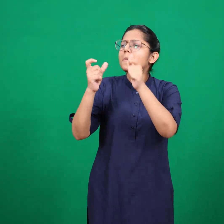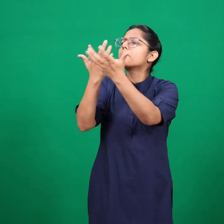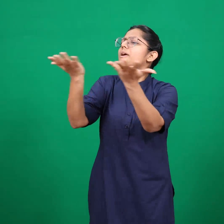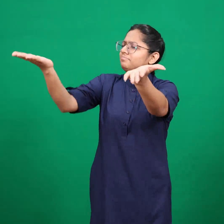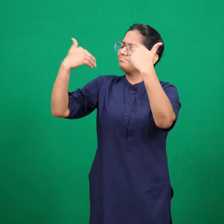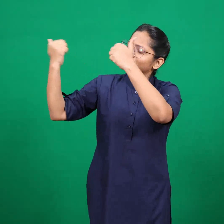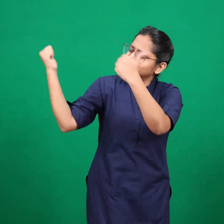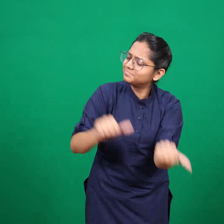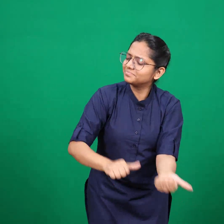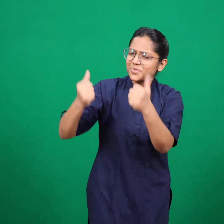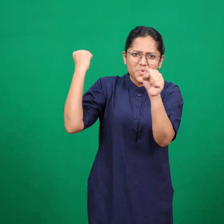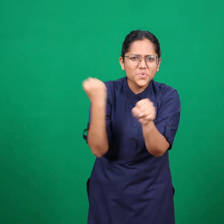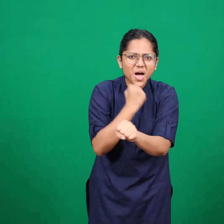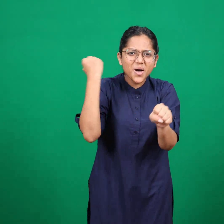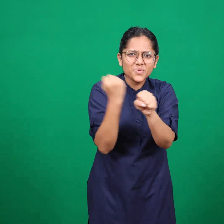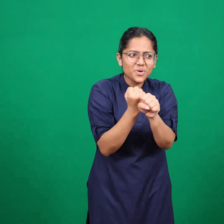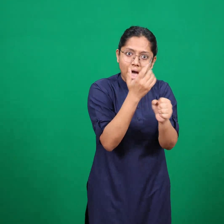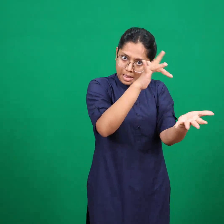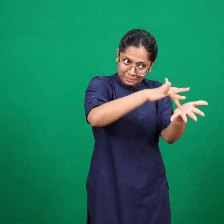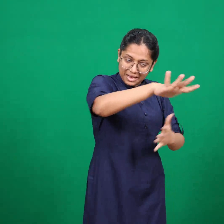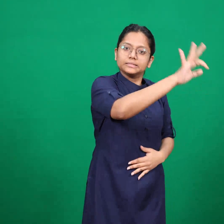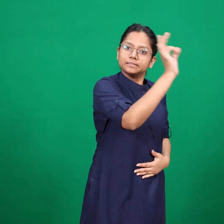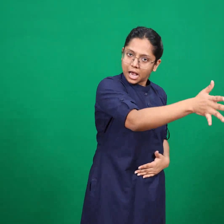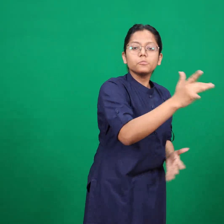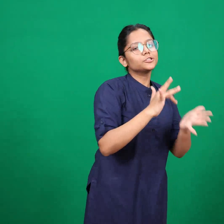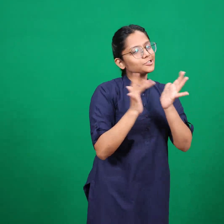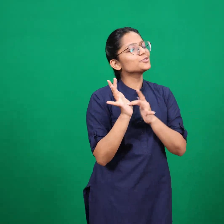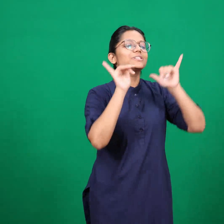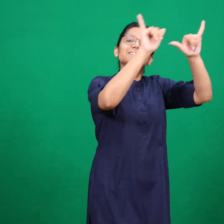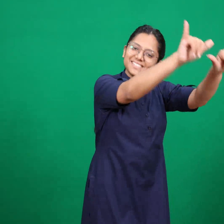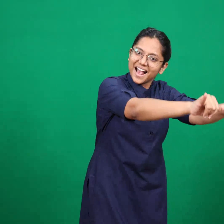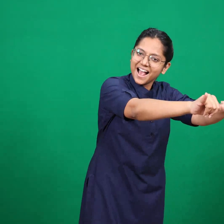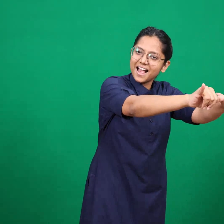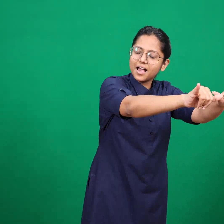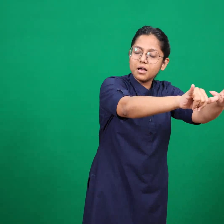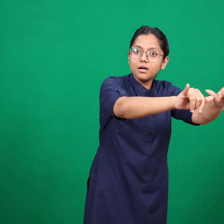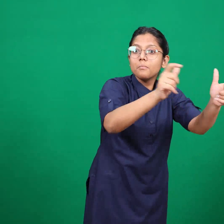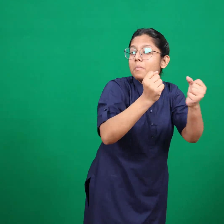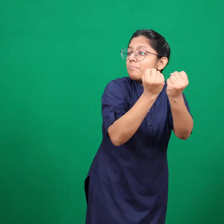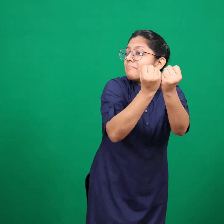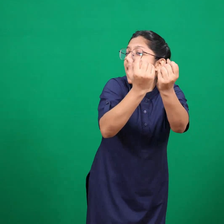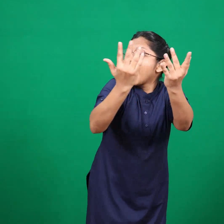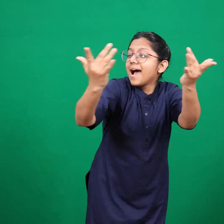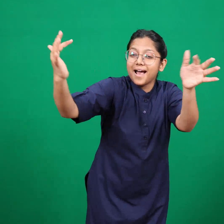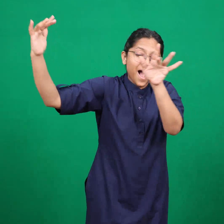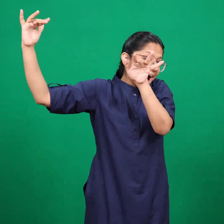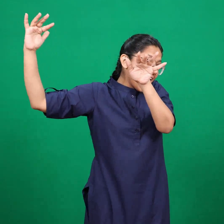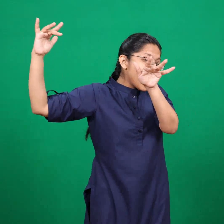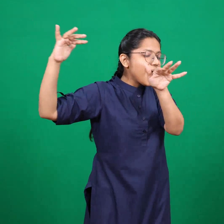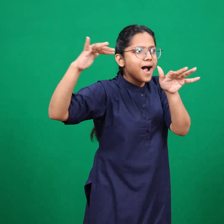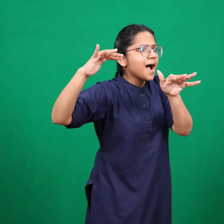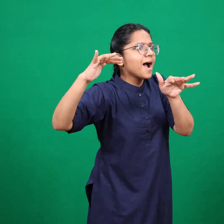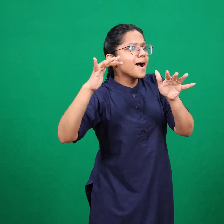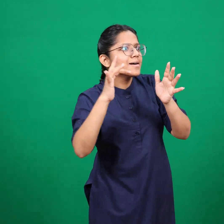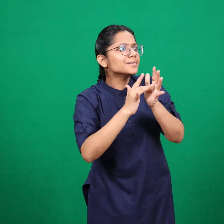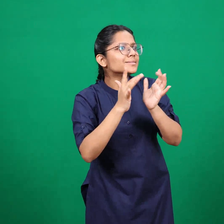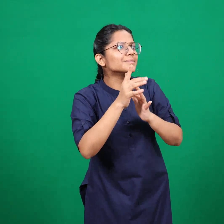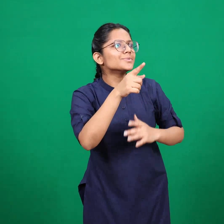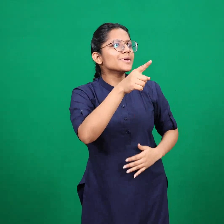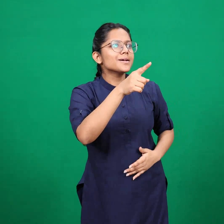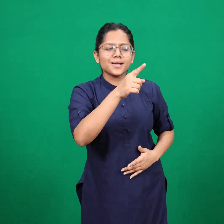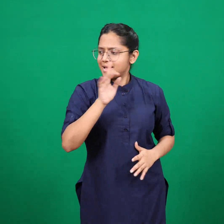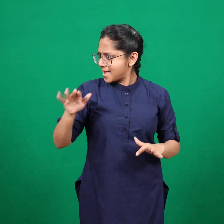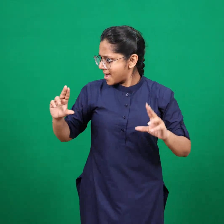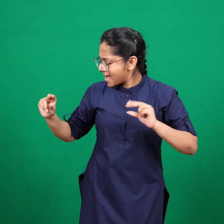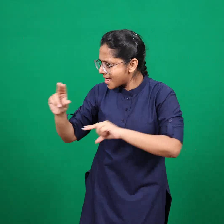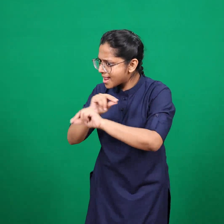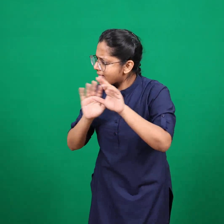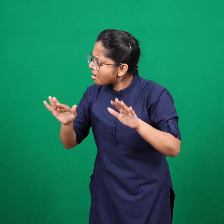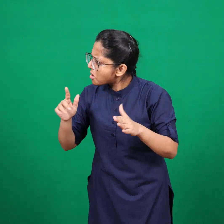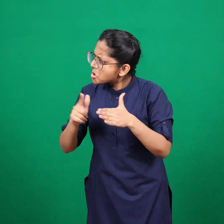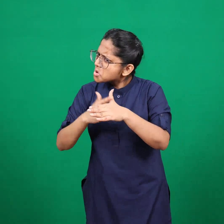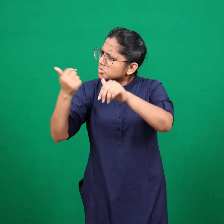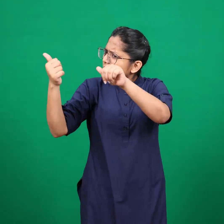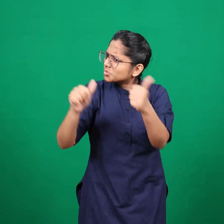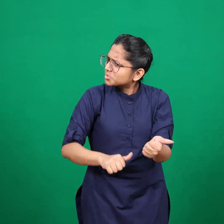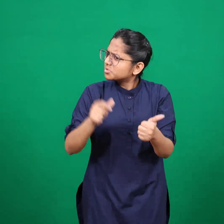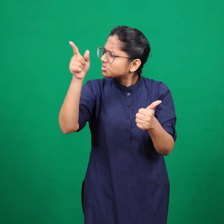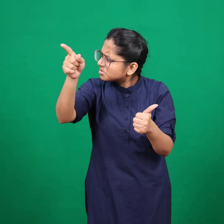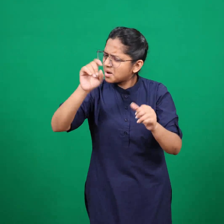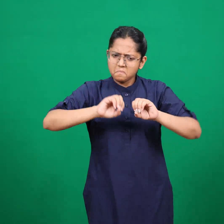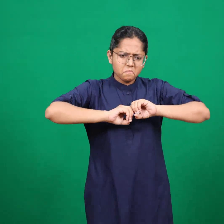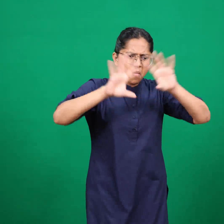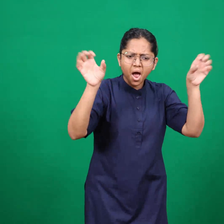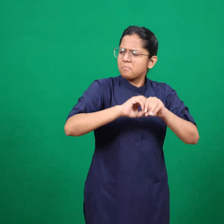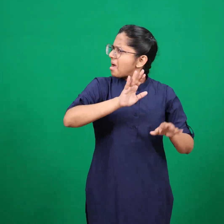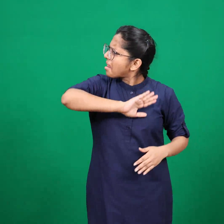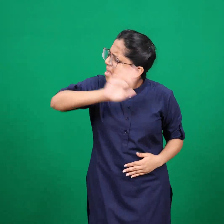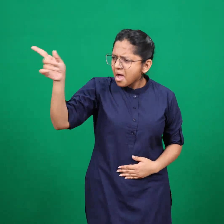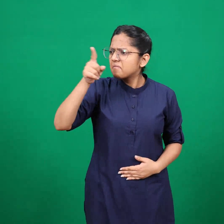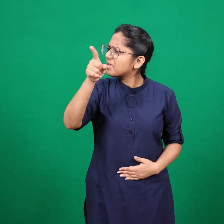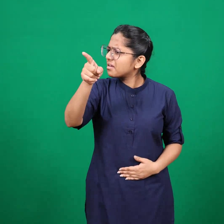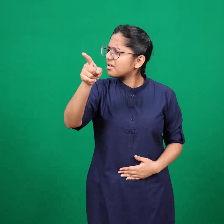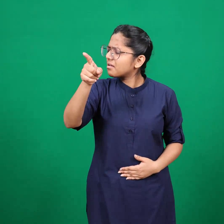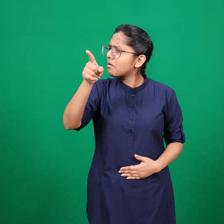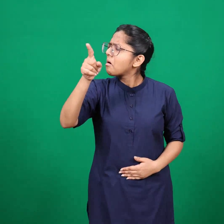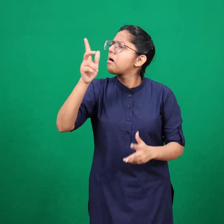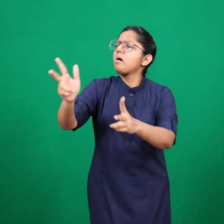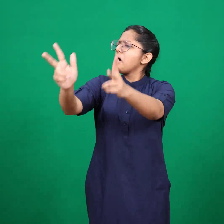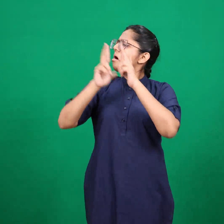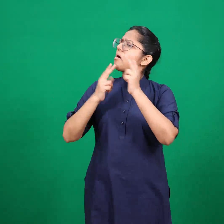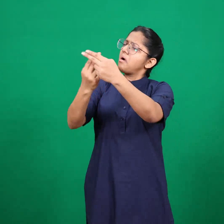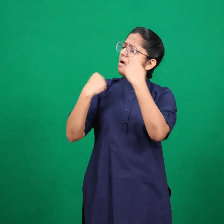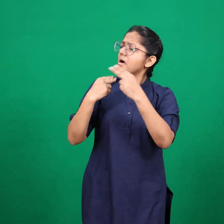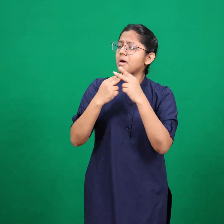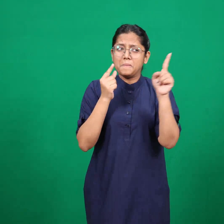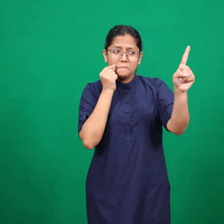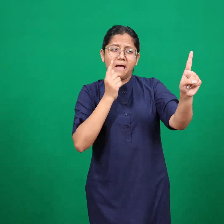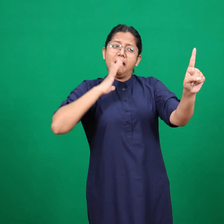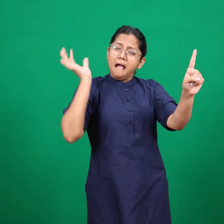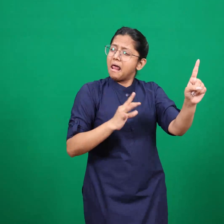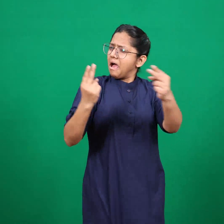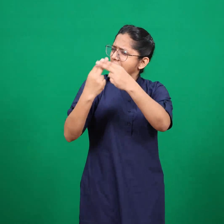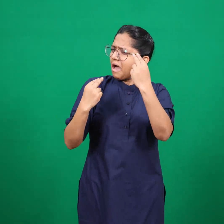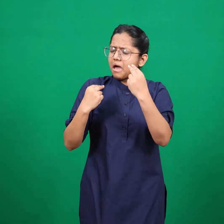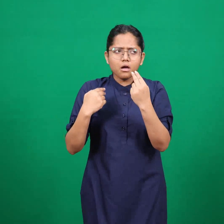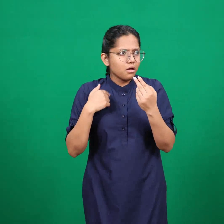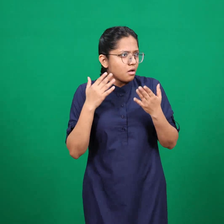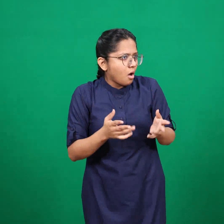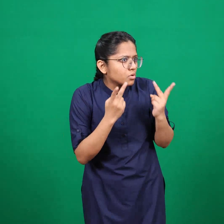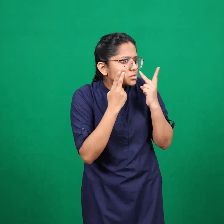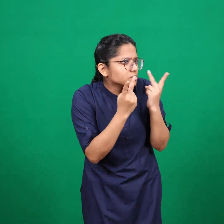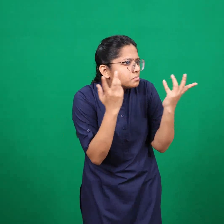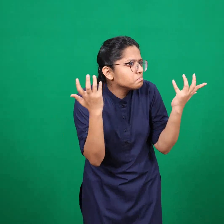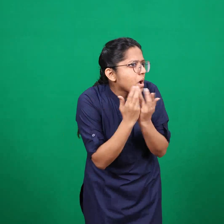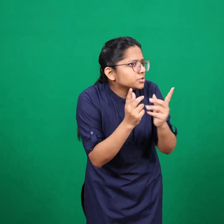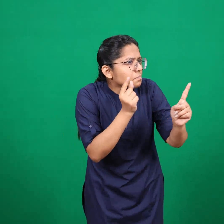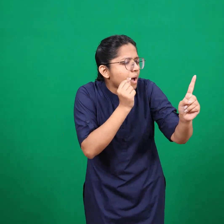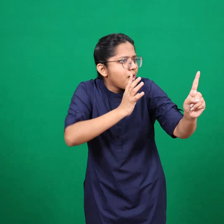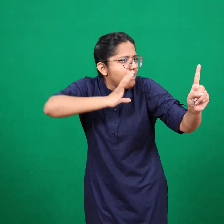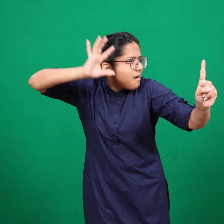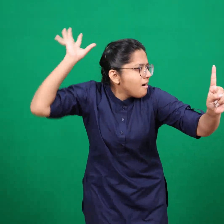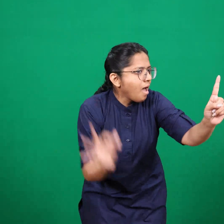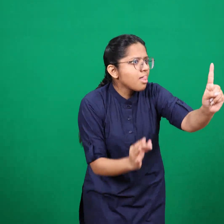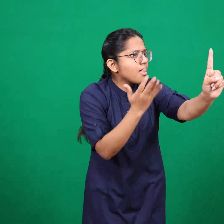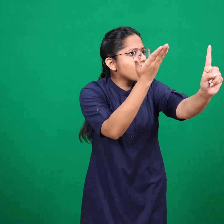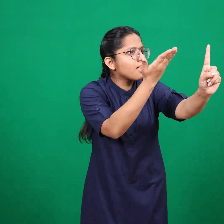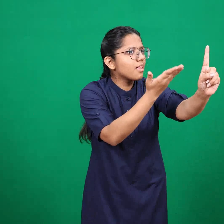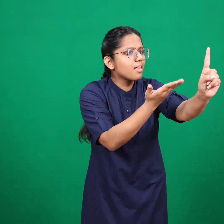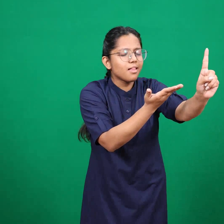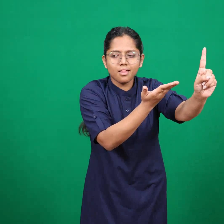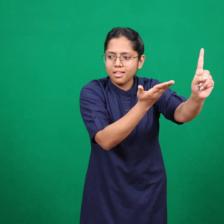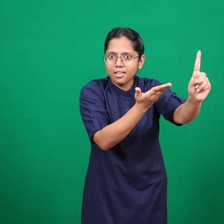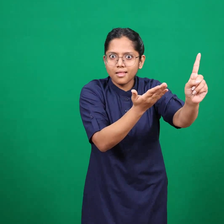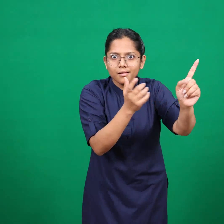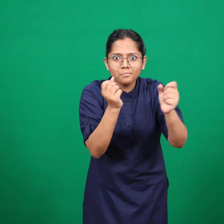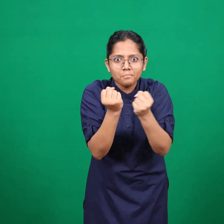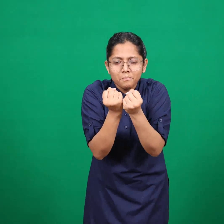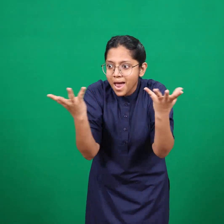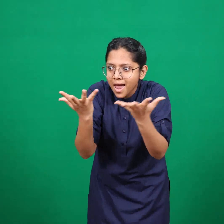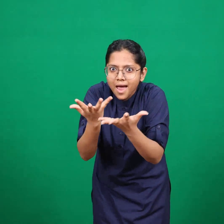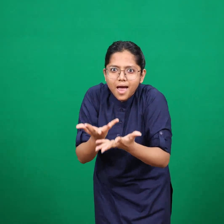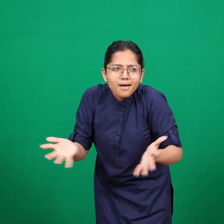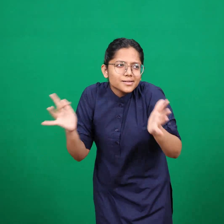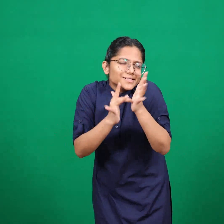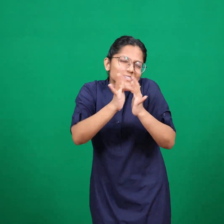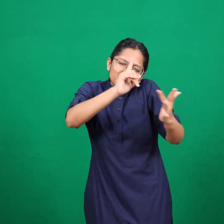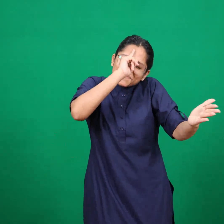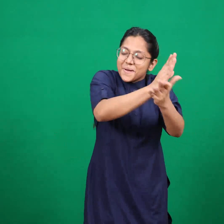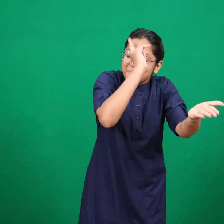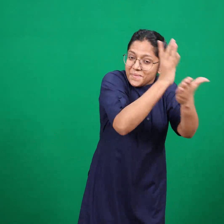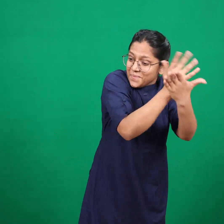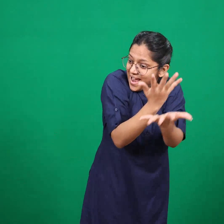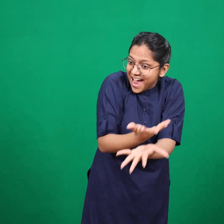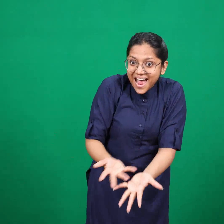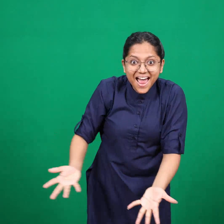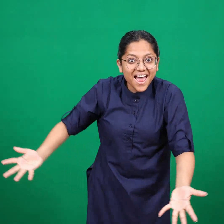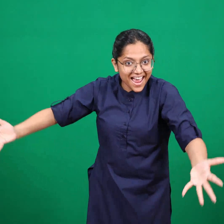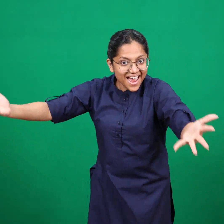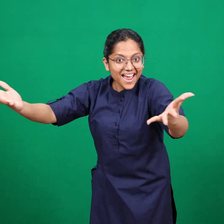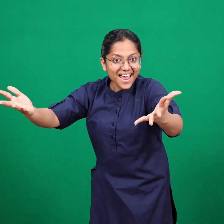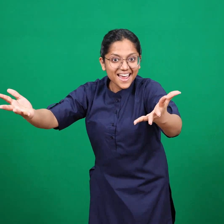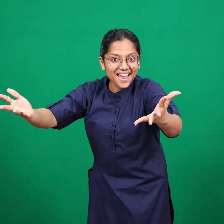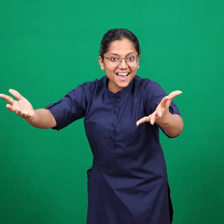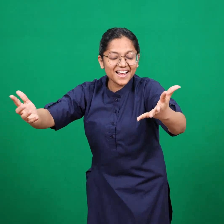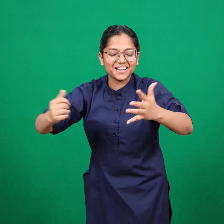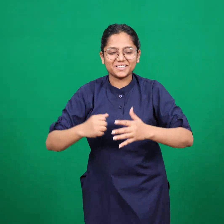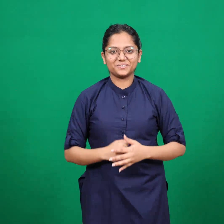Many came to Him and said, "Although John never performed a sign, everything he said about this man was true."